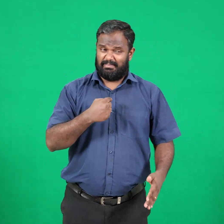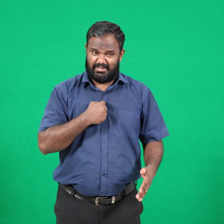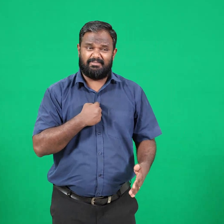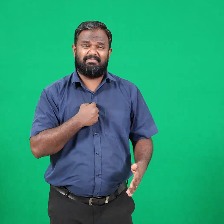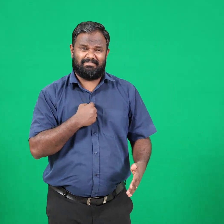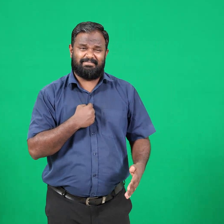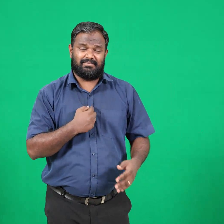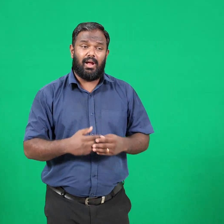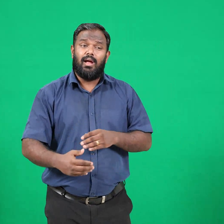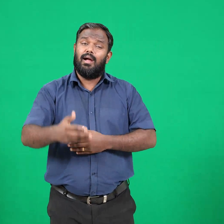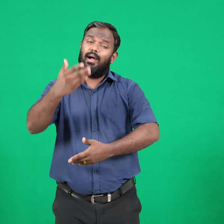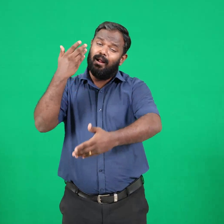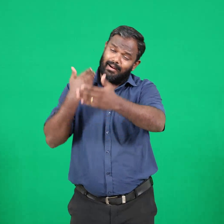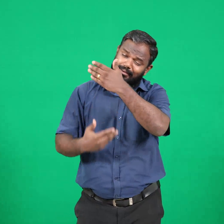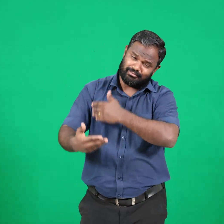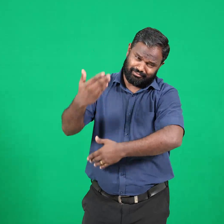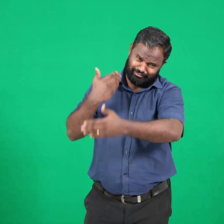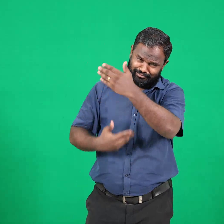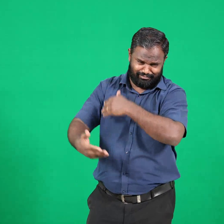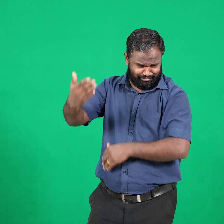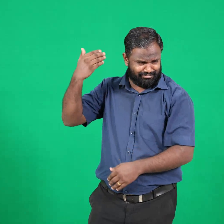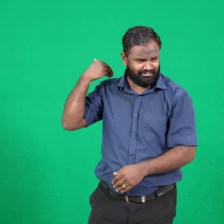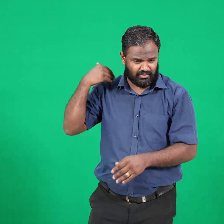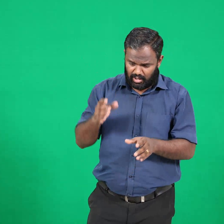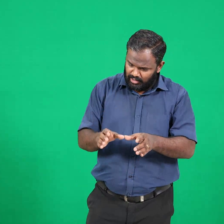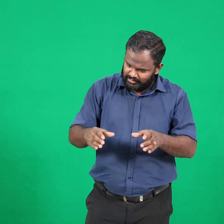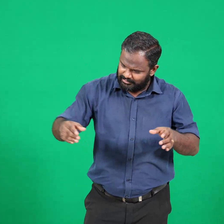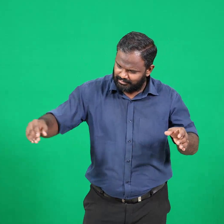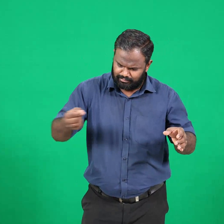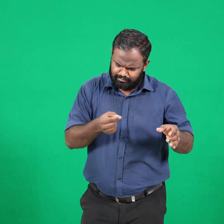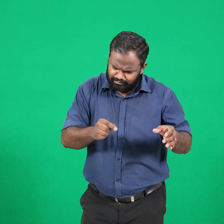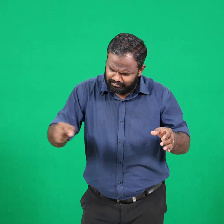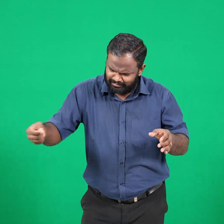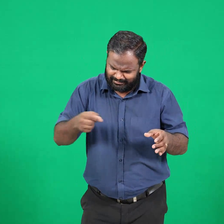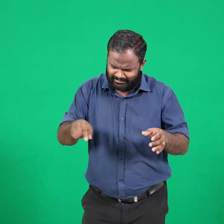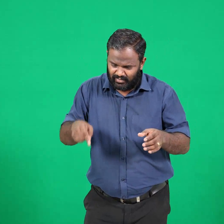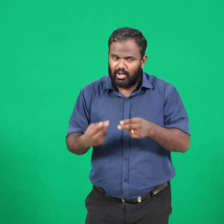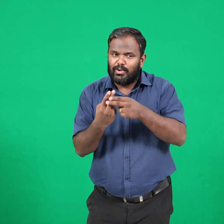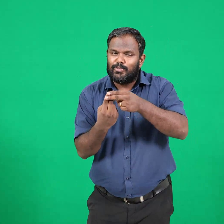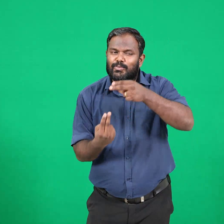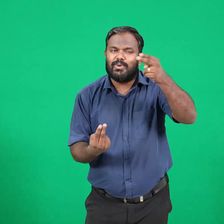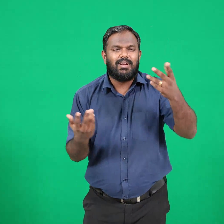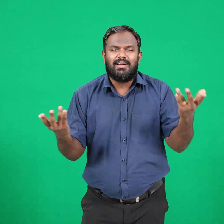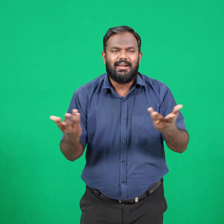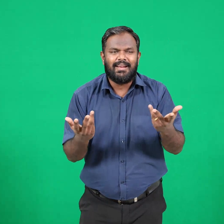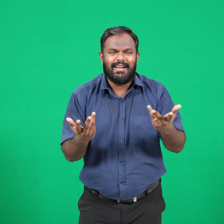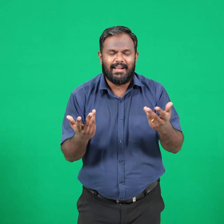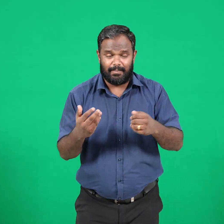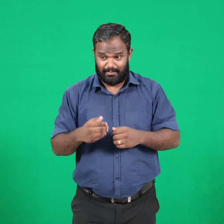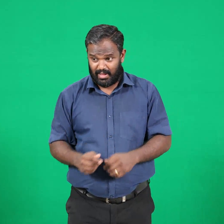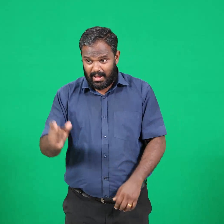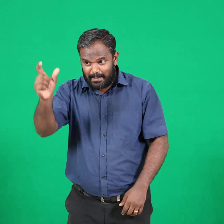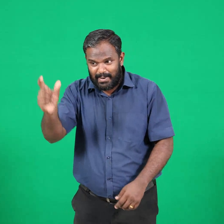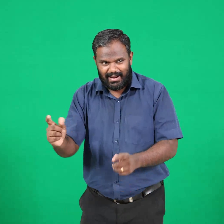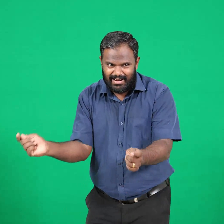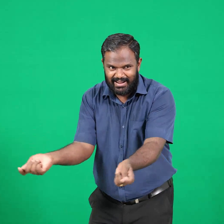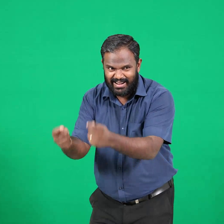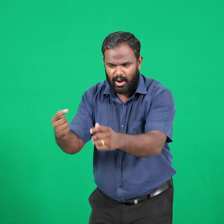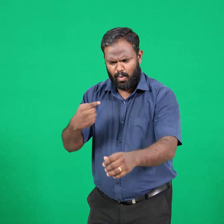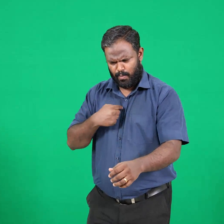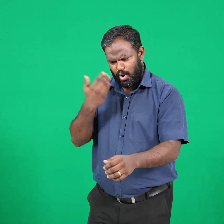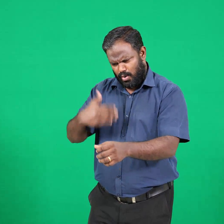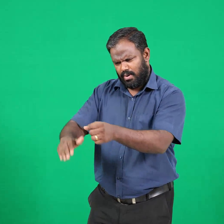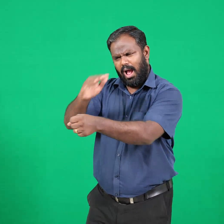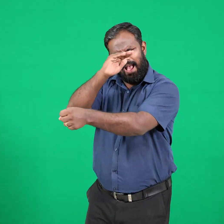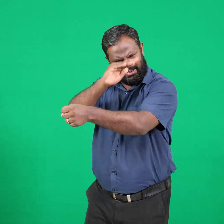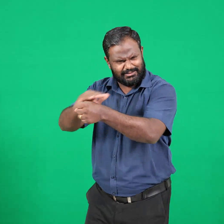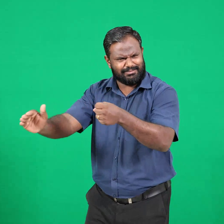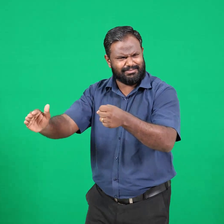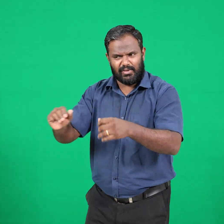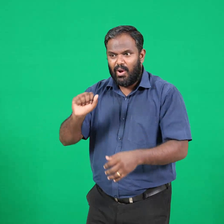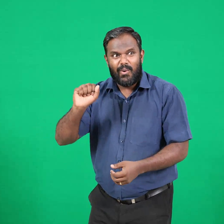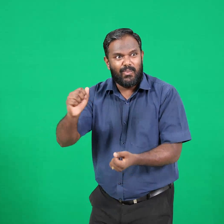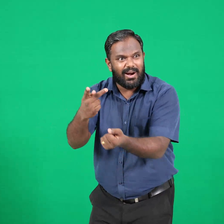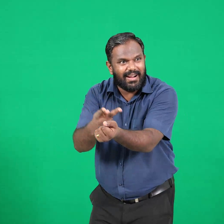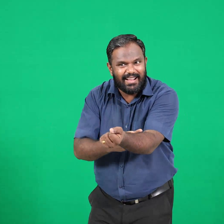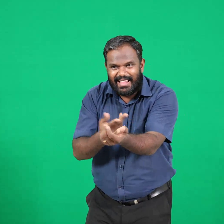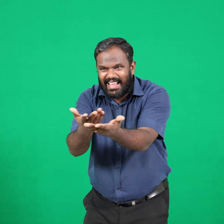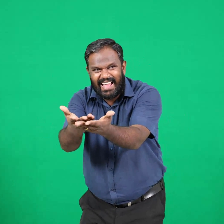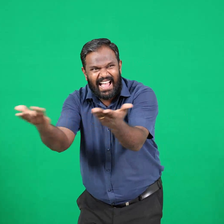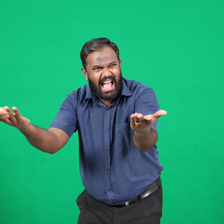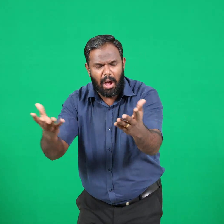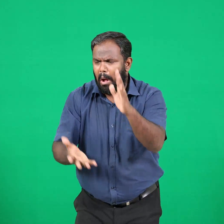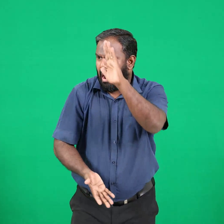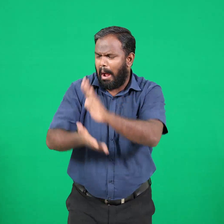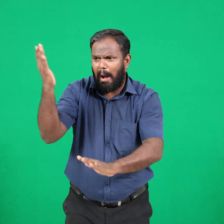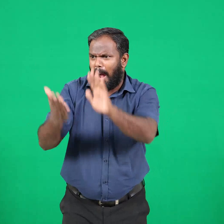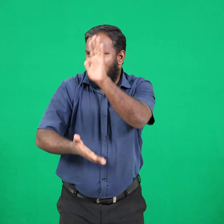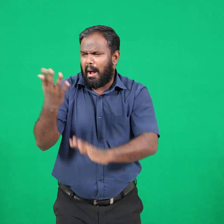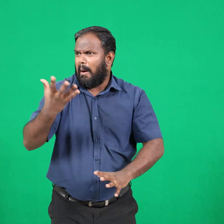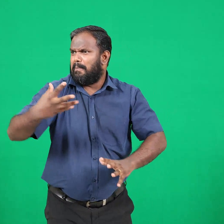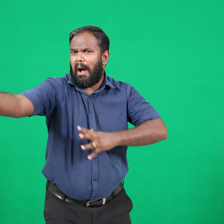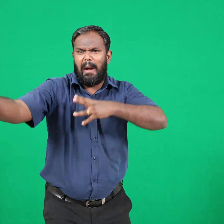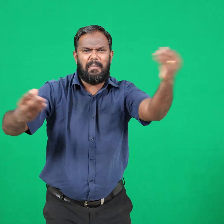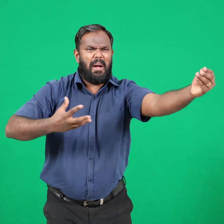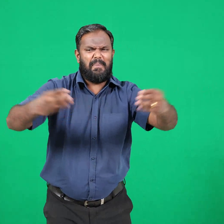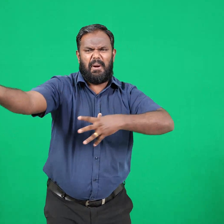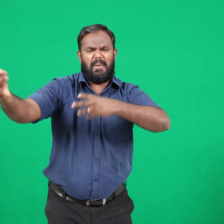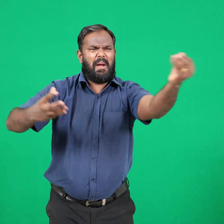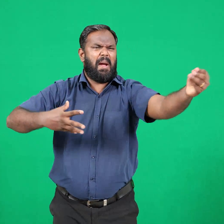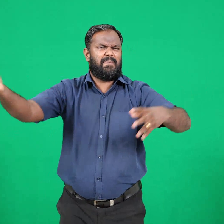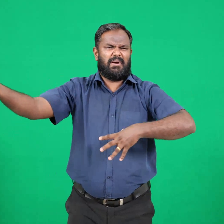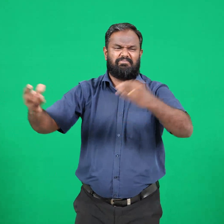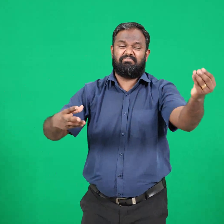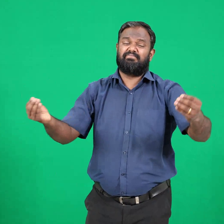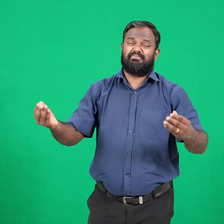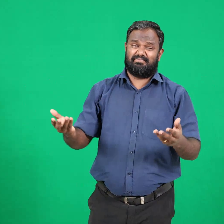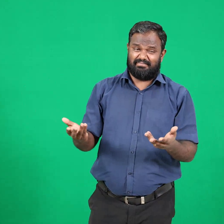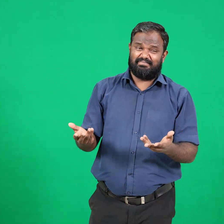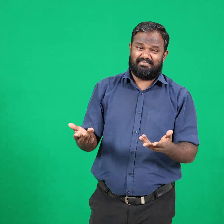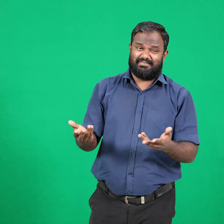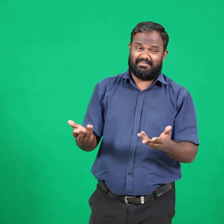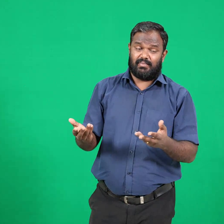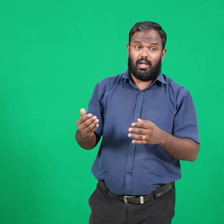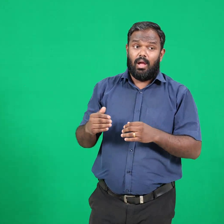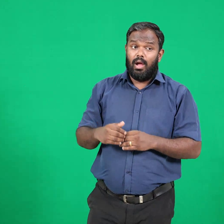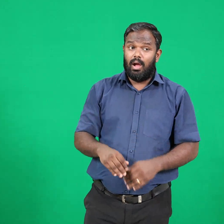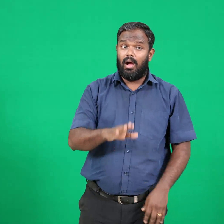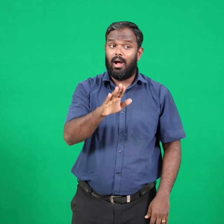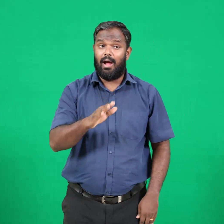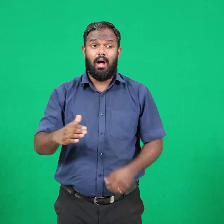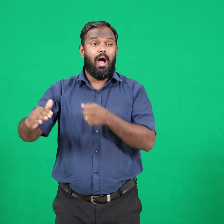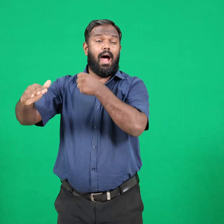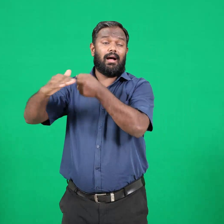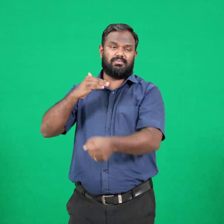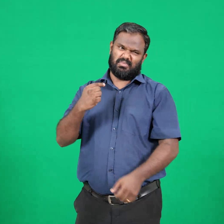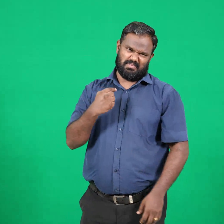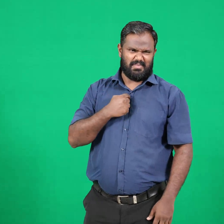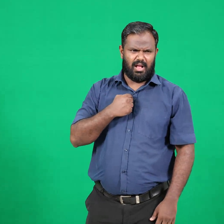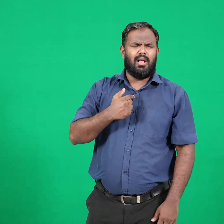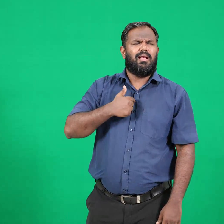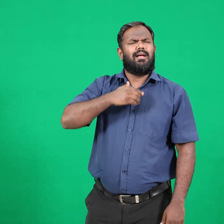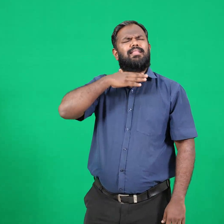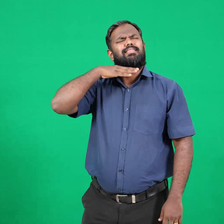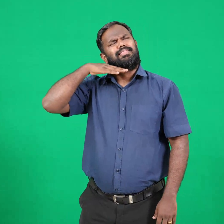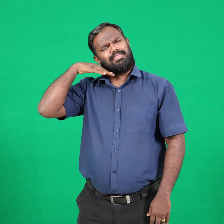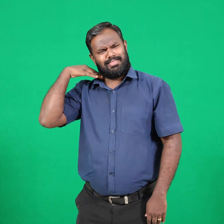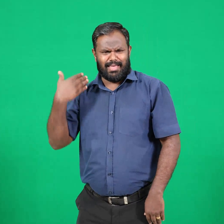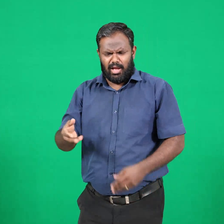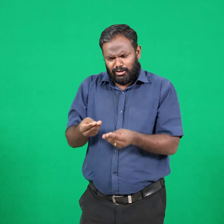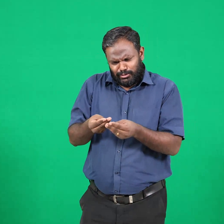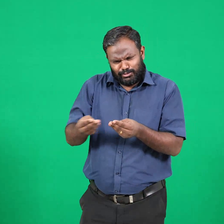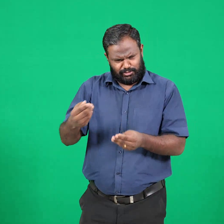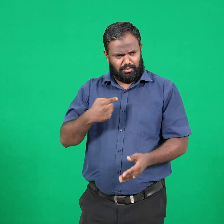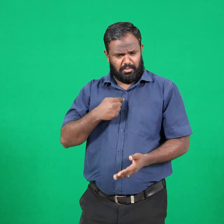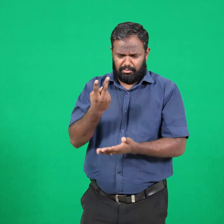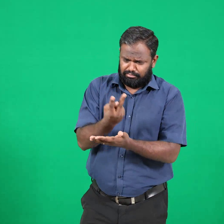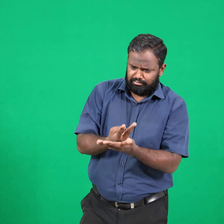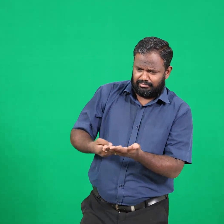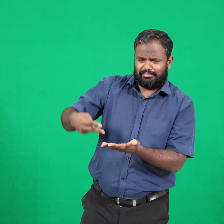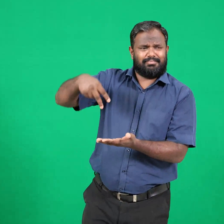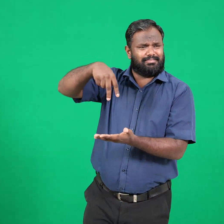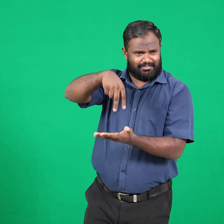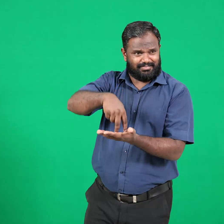For it is written: ' I will strike the Shepherd, and the sheep of the flock will be scattered.'